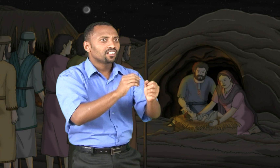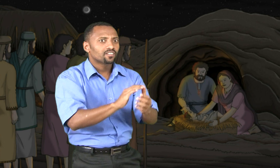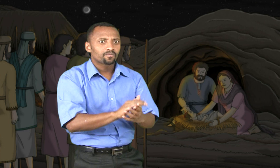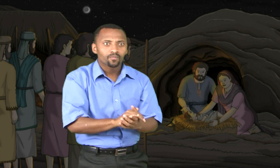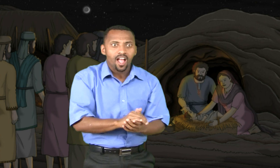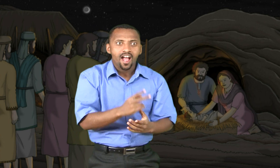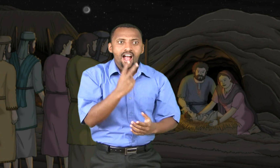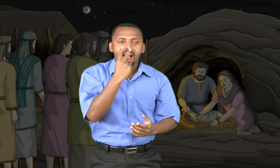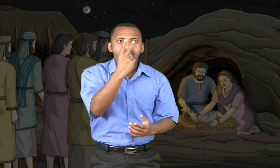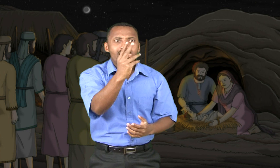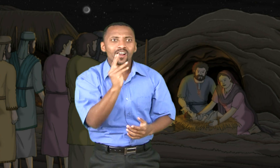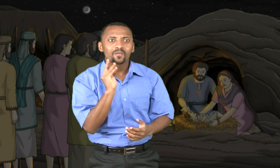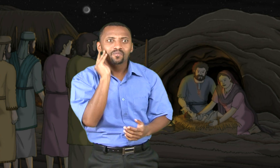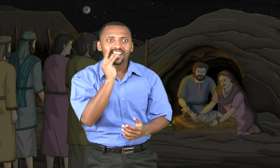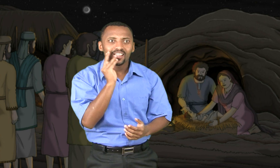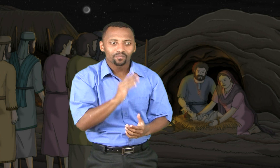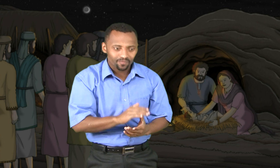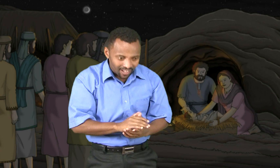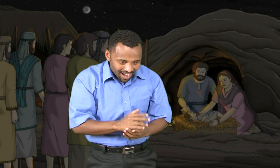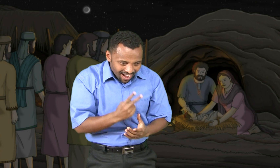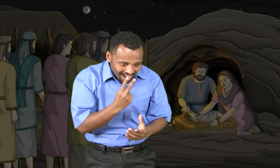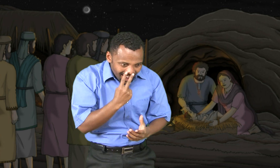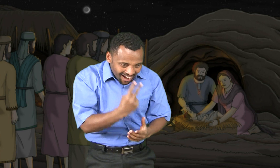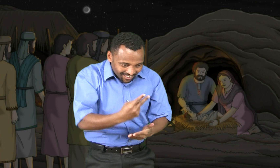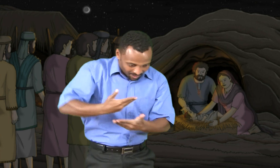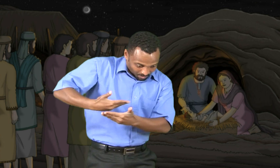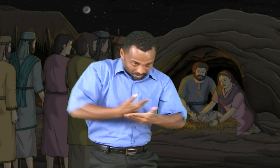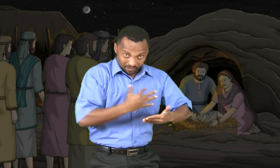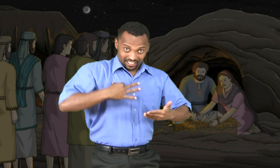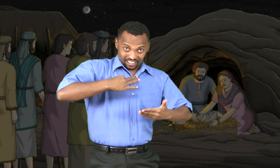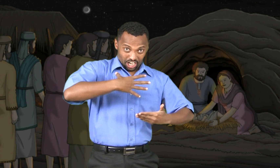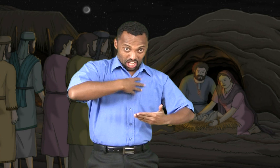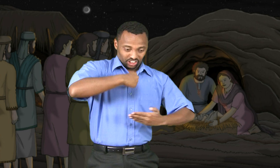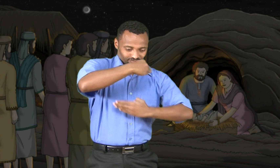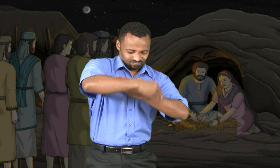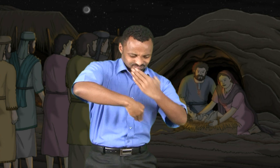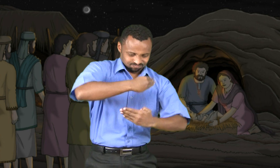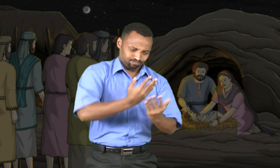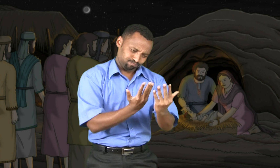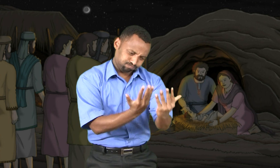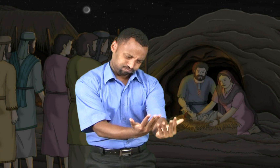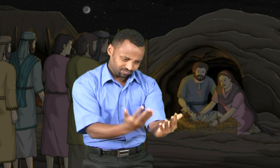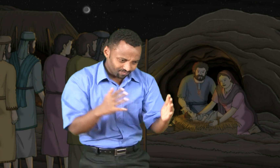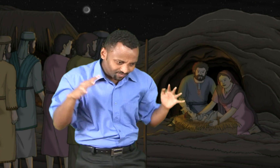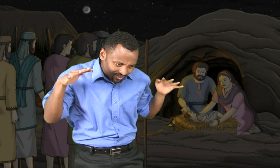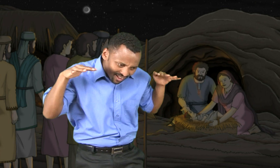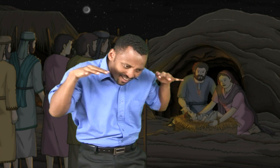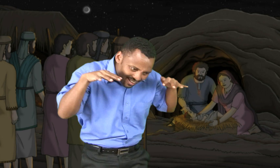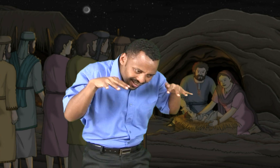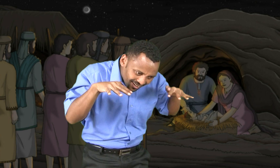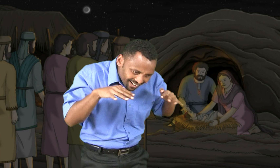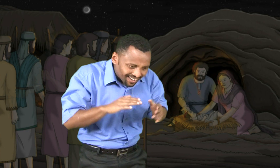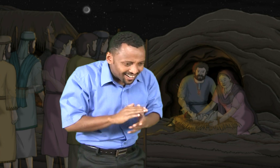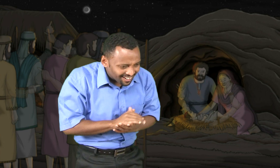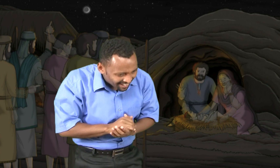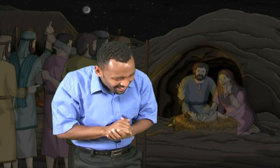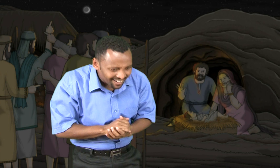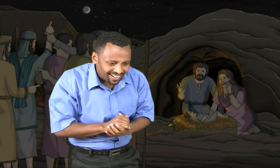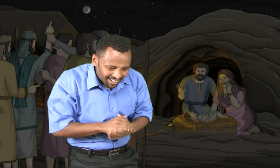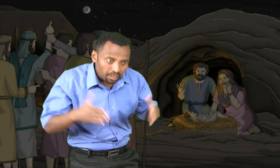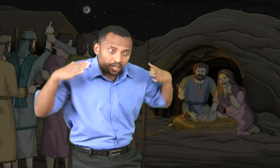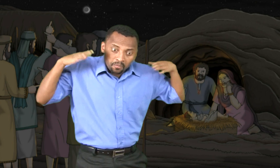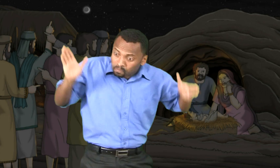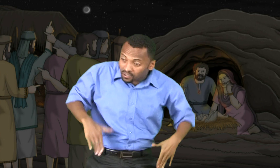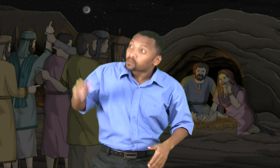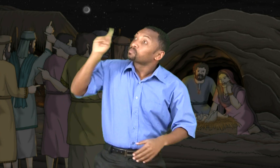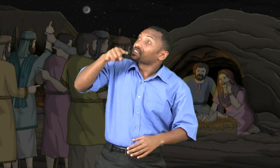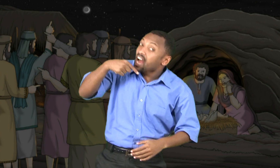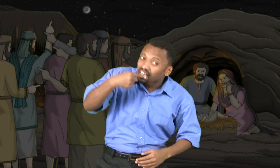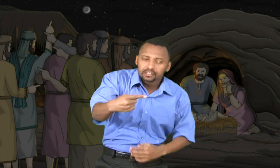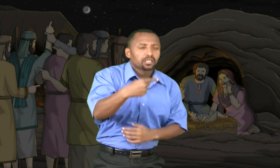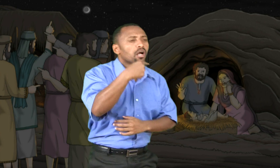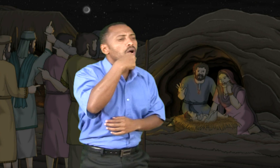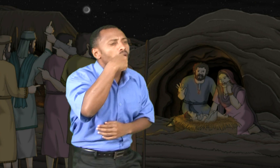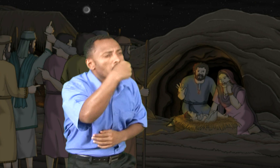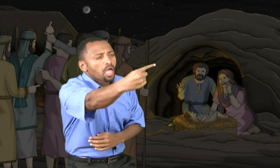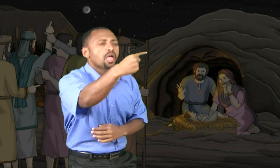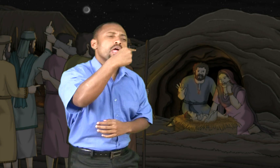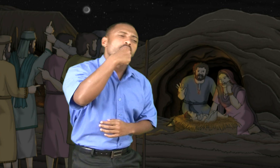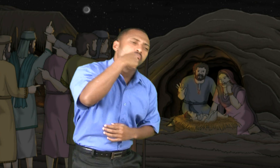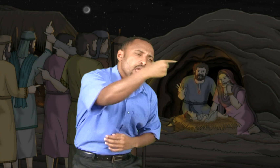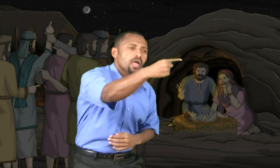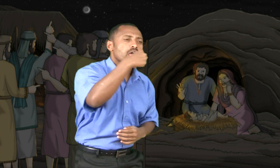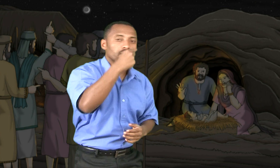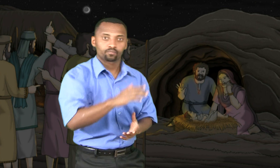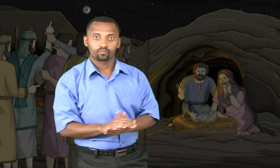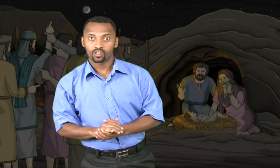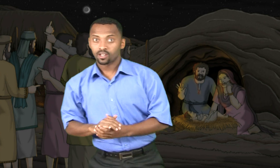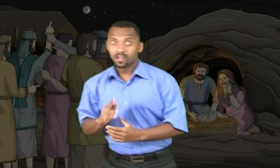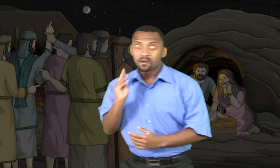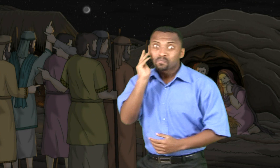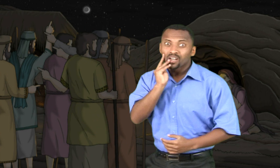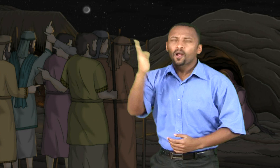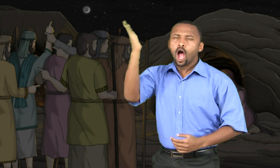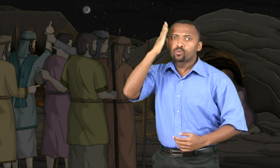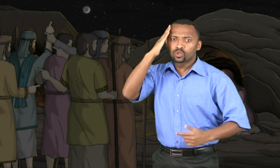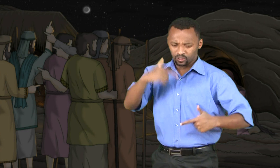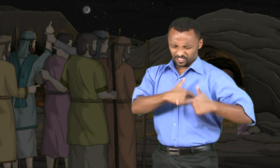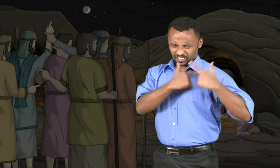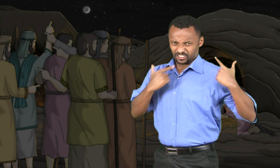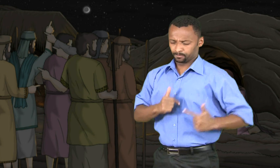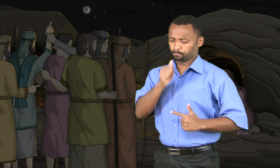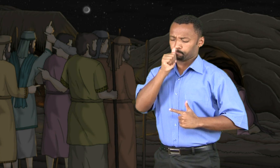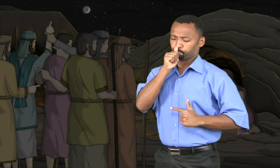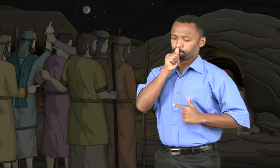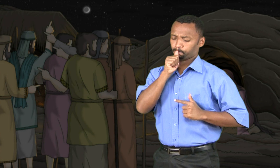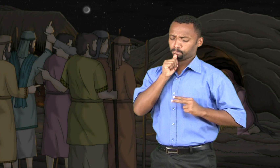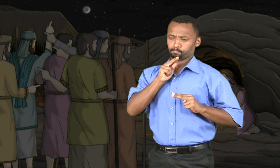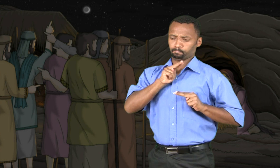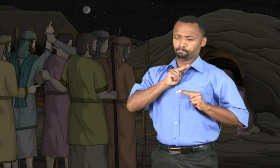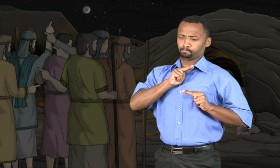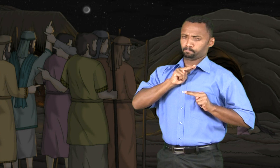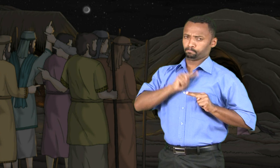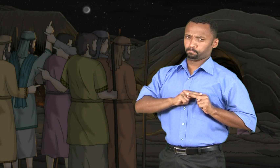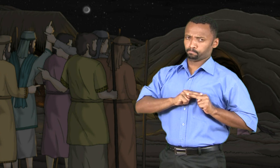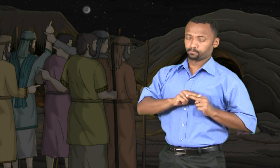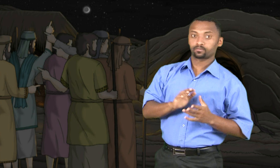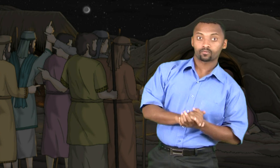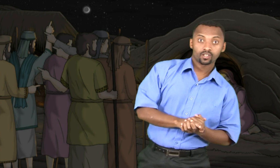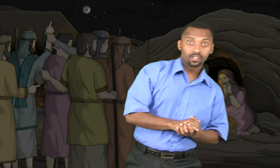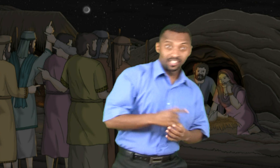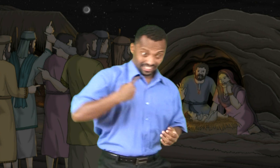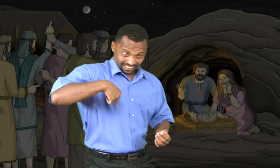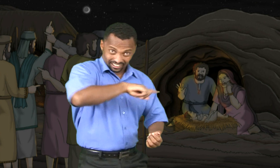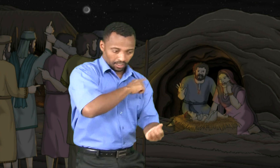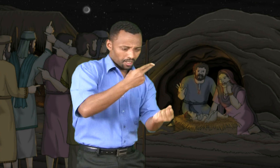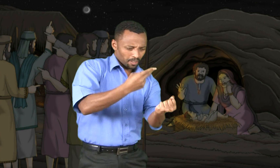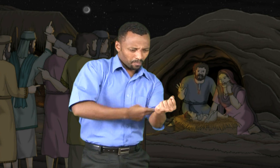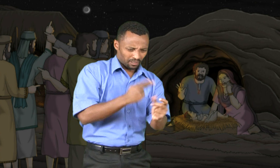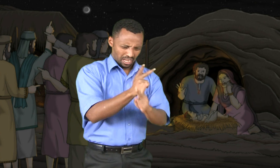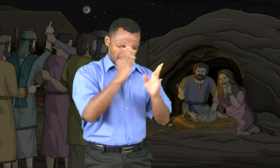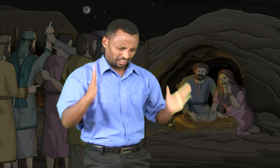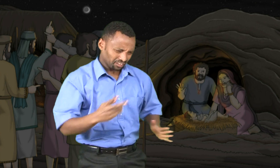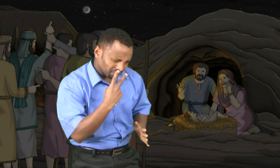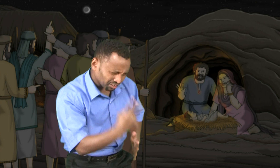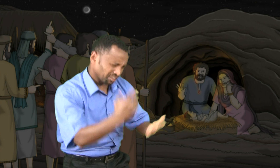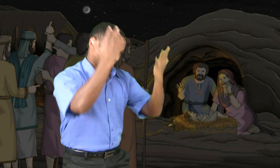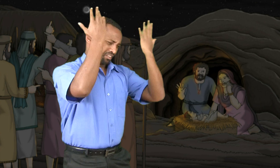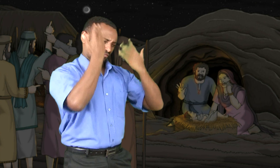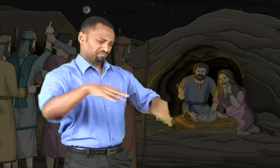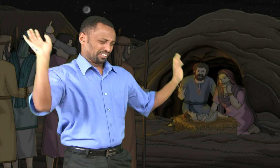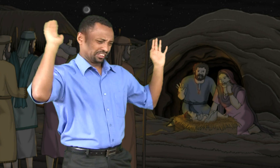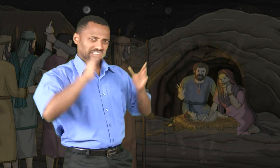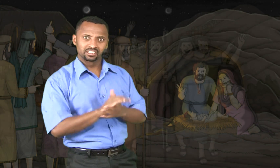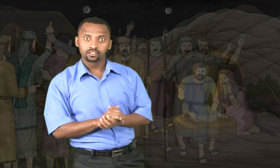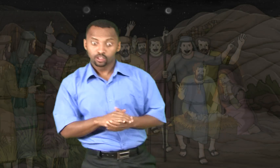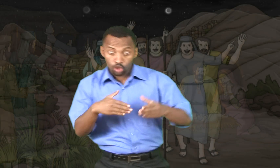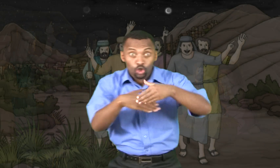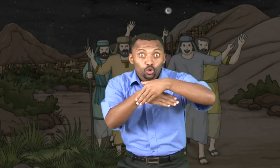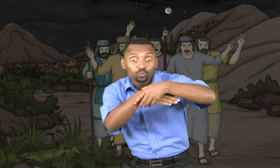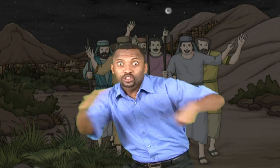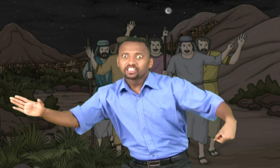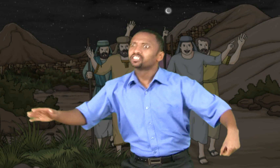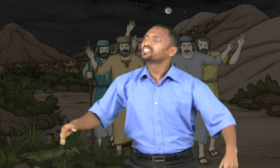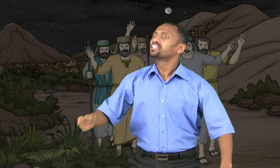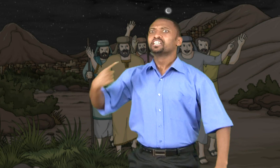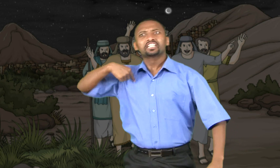After they had seen the Child, they spread the message they had received about Him. And all who heard it were amazed at what the shepherds said to them. But Mary treasured up all these things and pondered them in her heart.